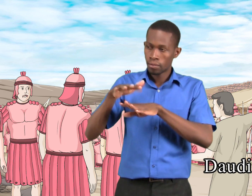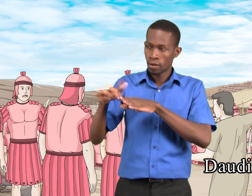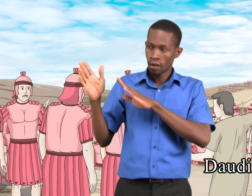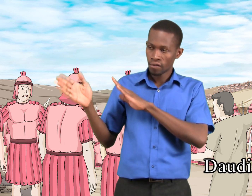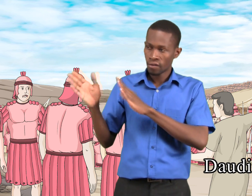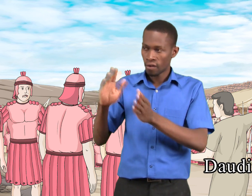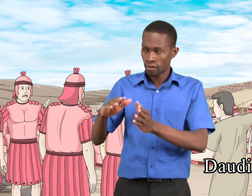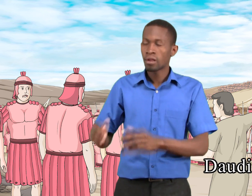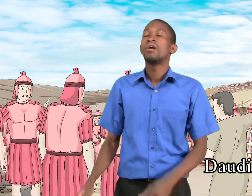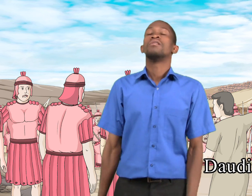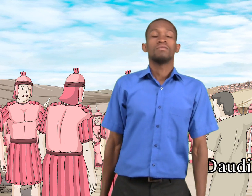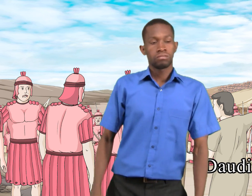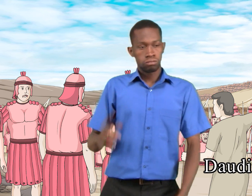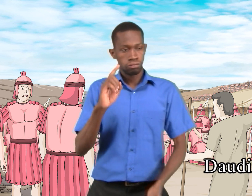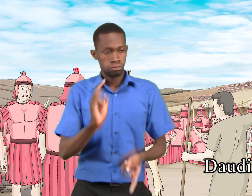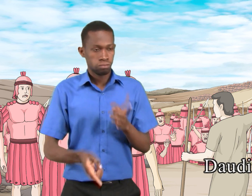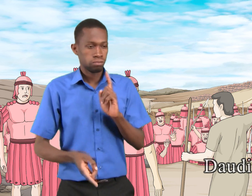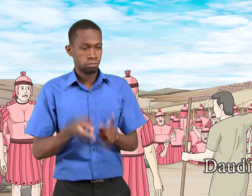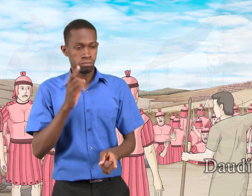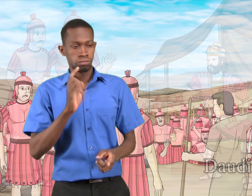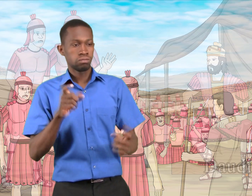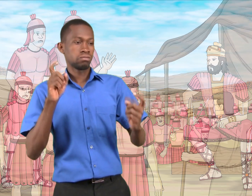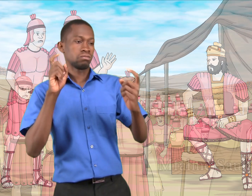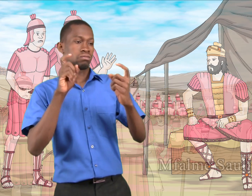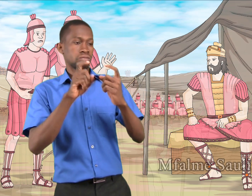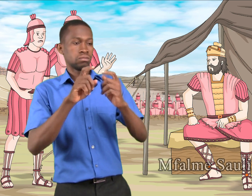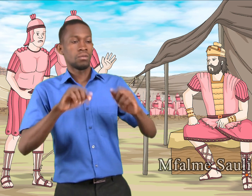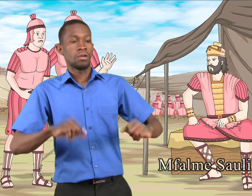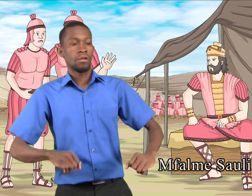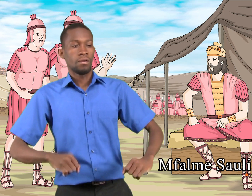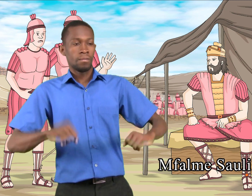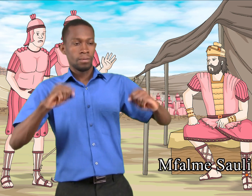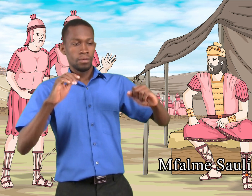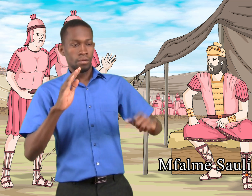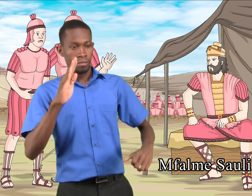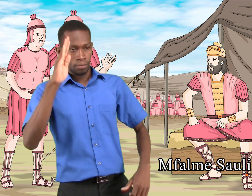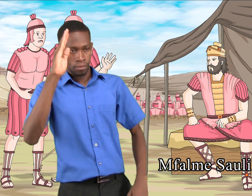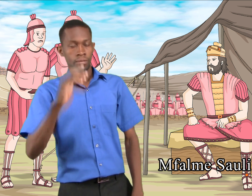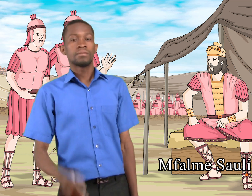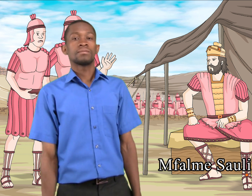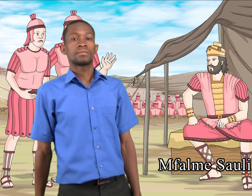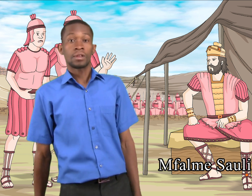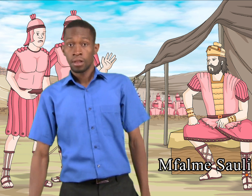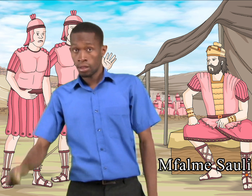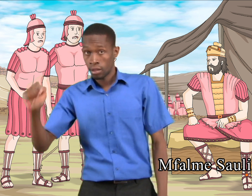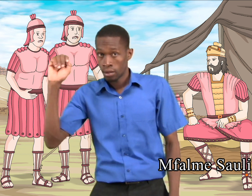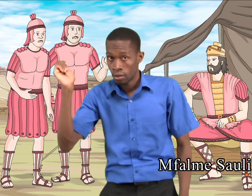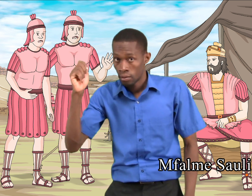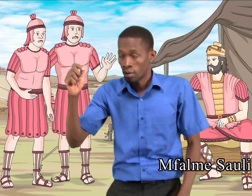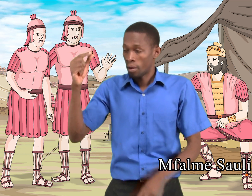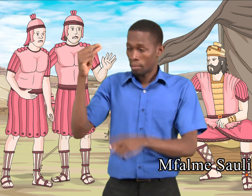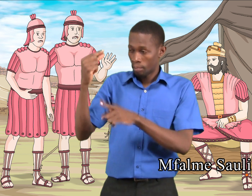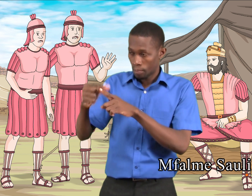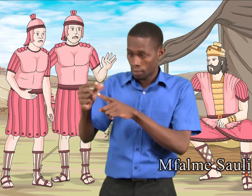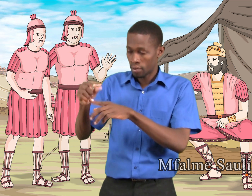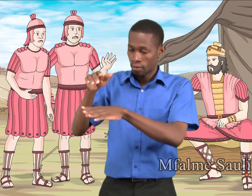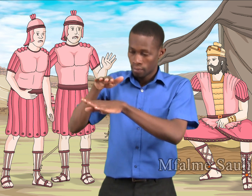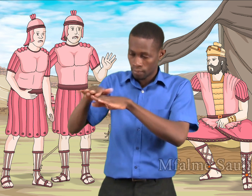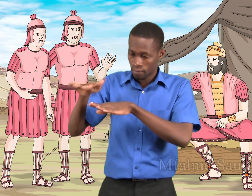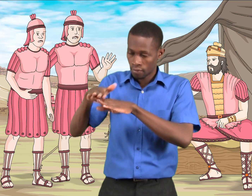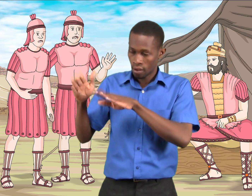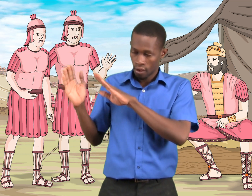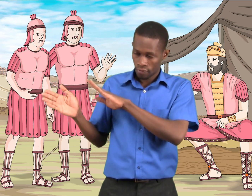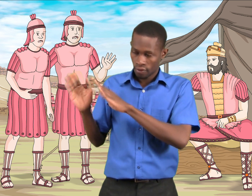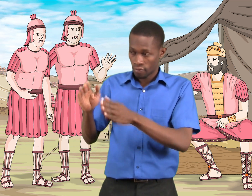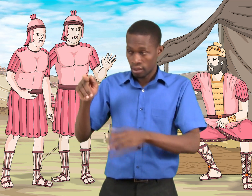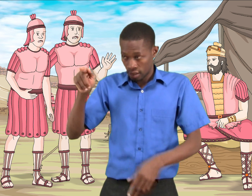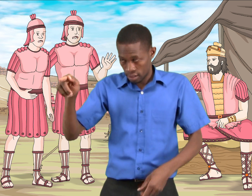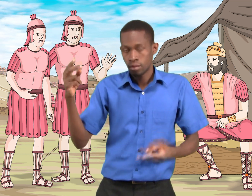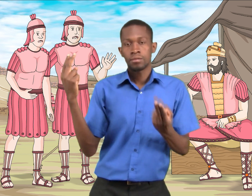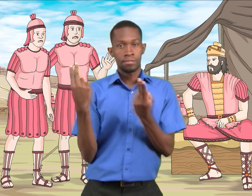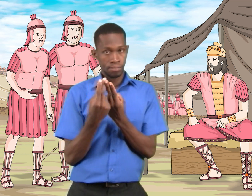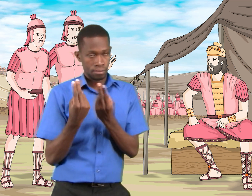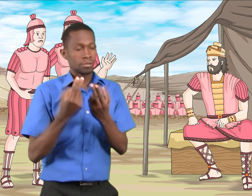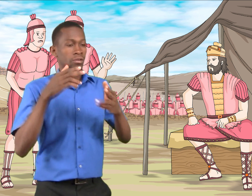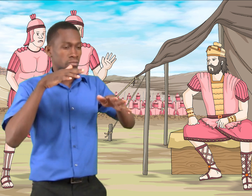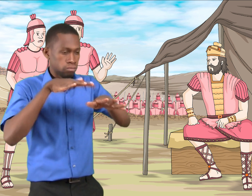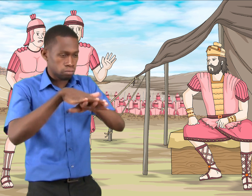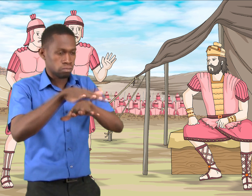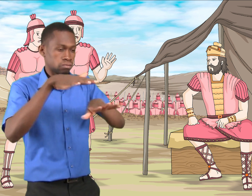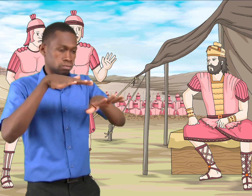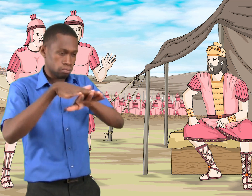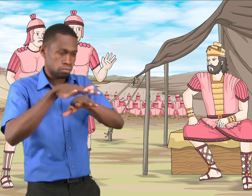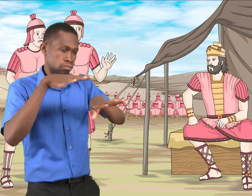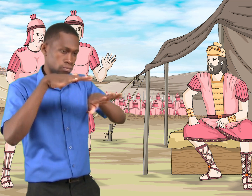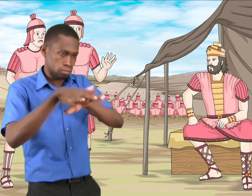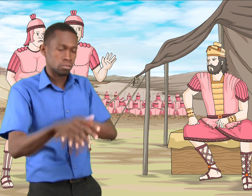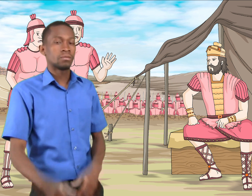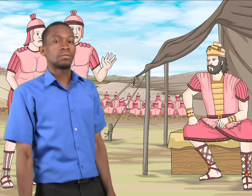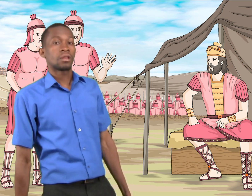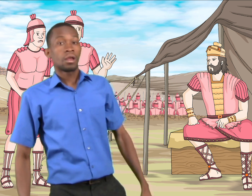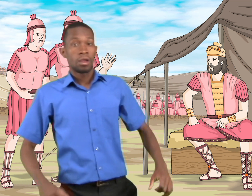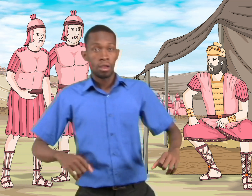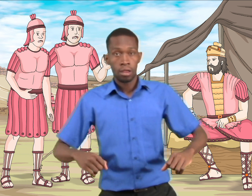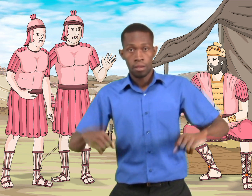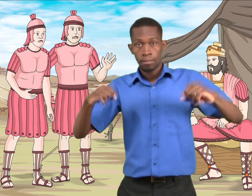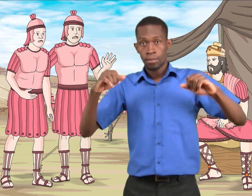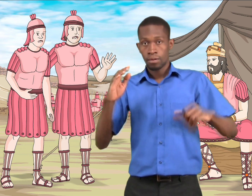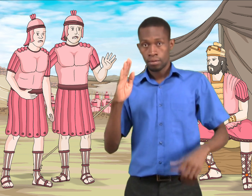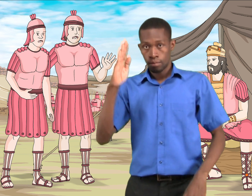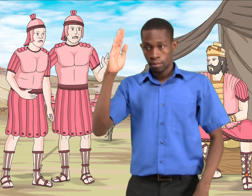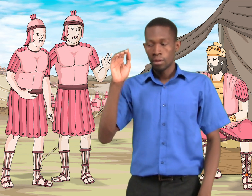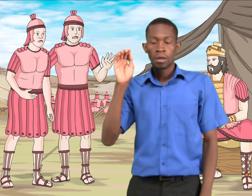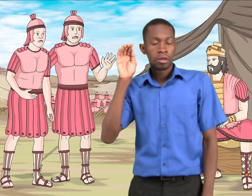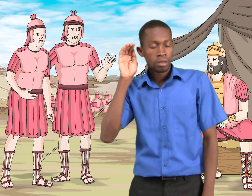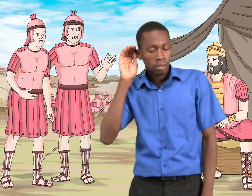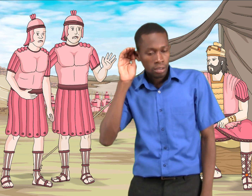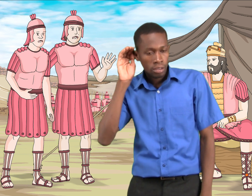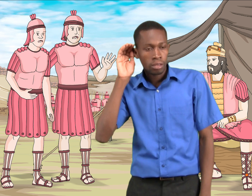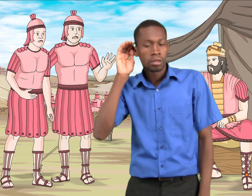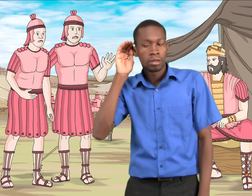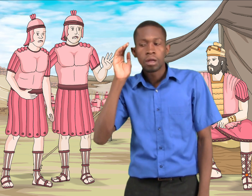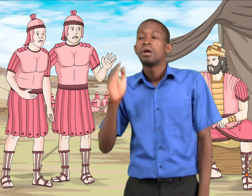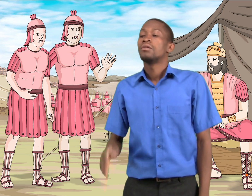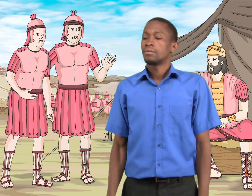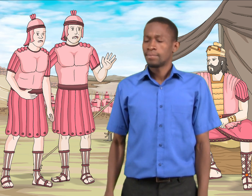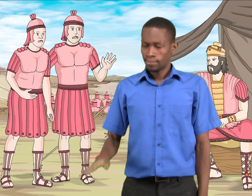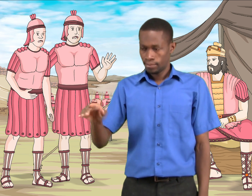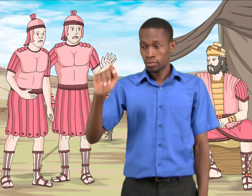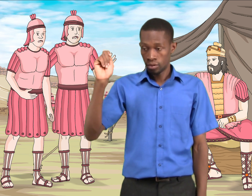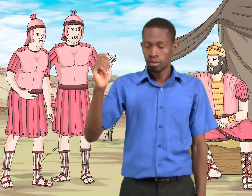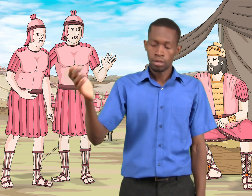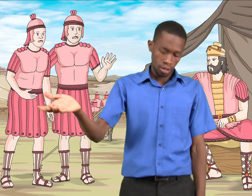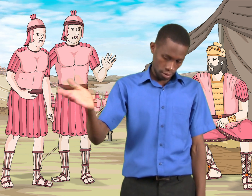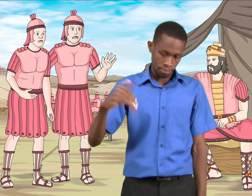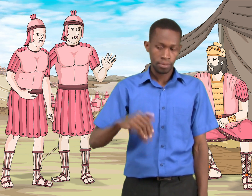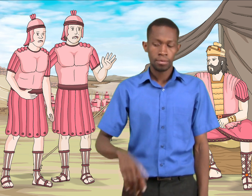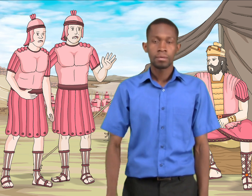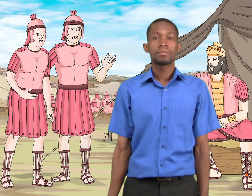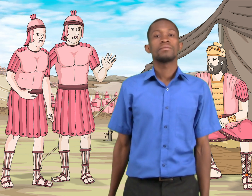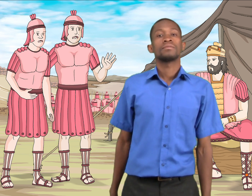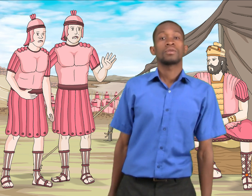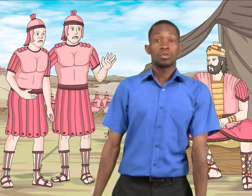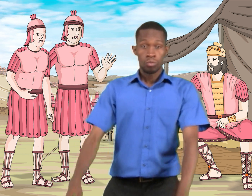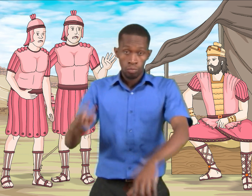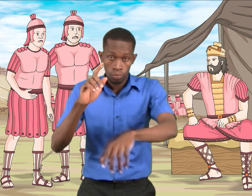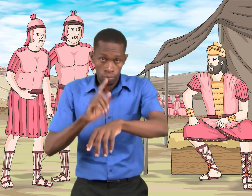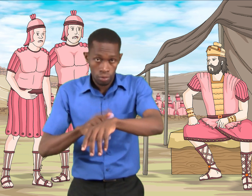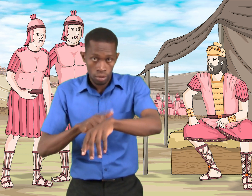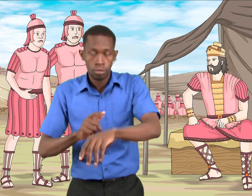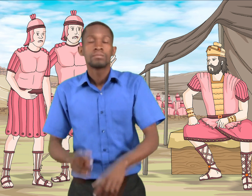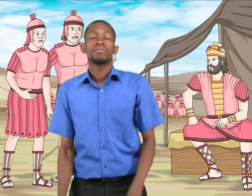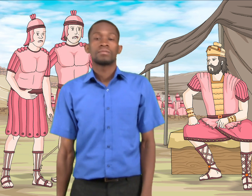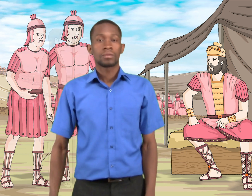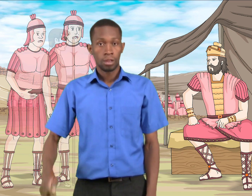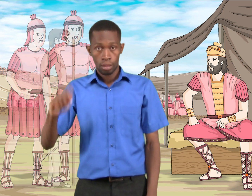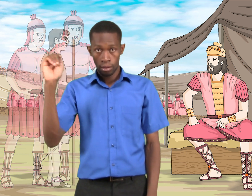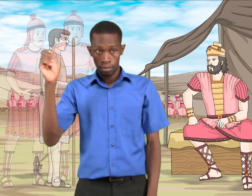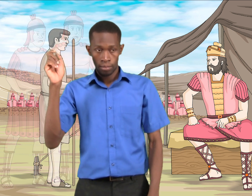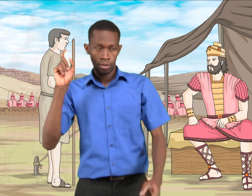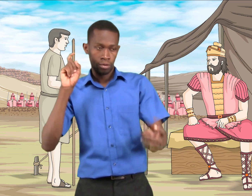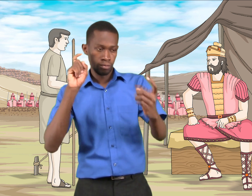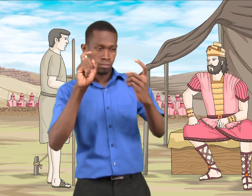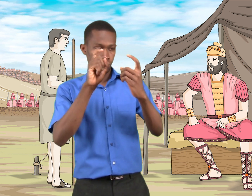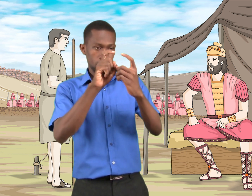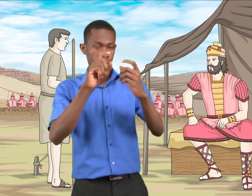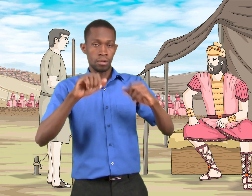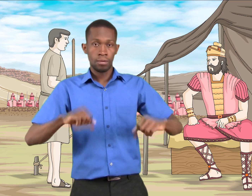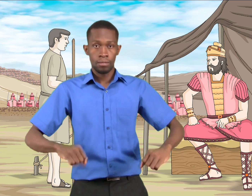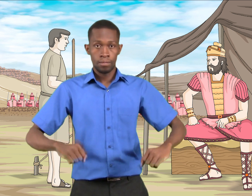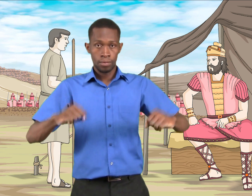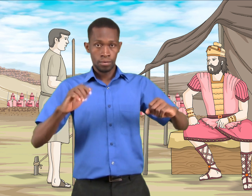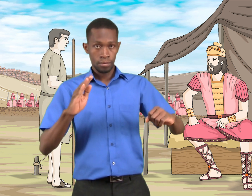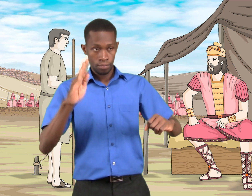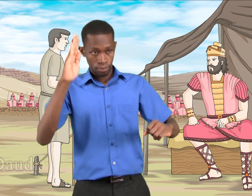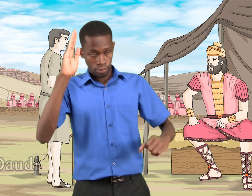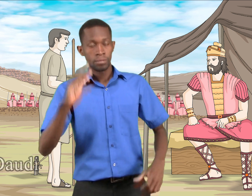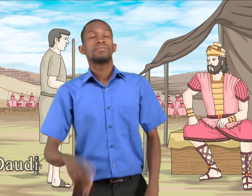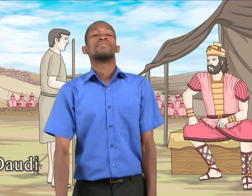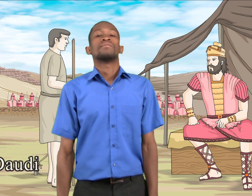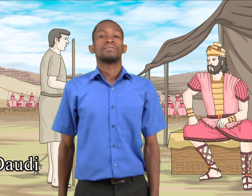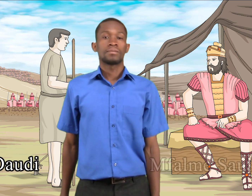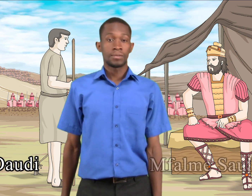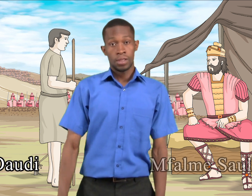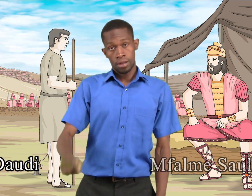Now David’s words were overheard and reported to Saul, who called for him.